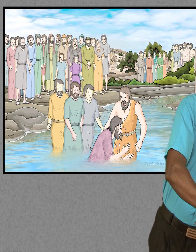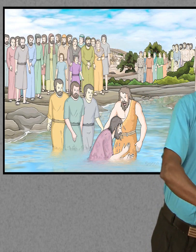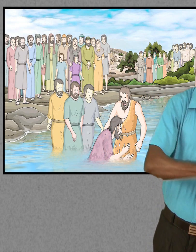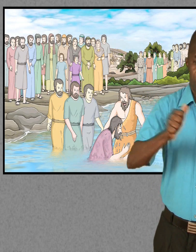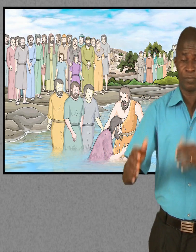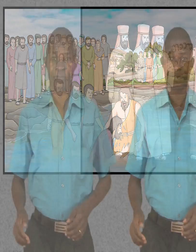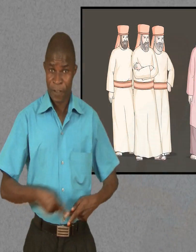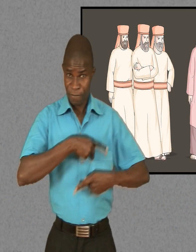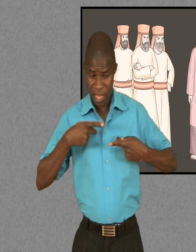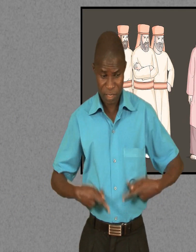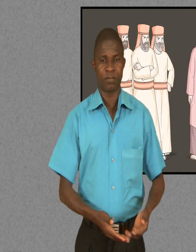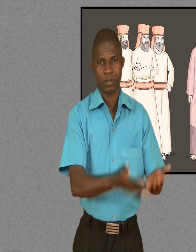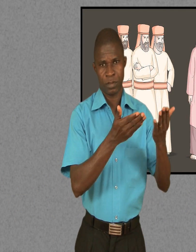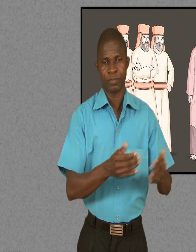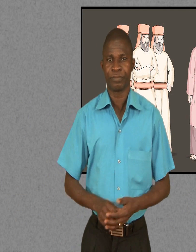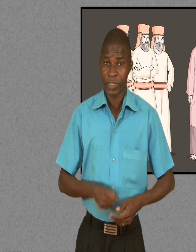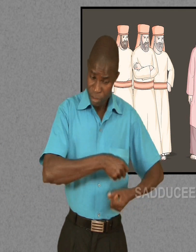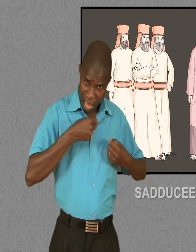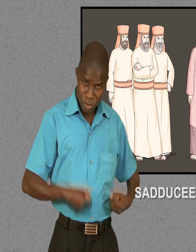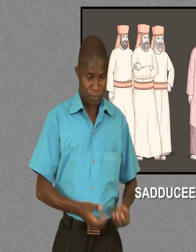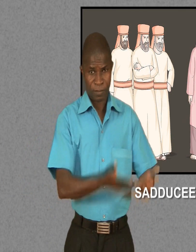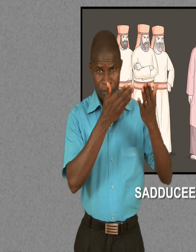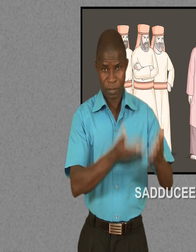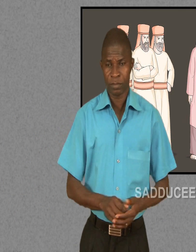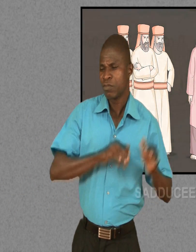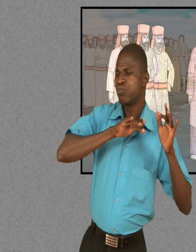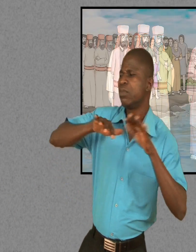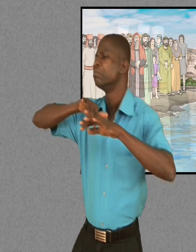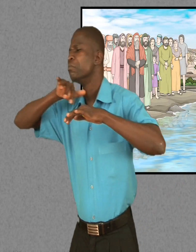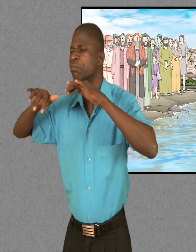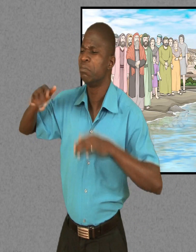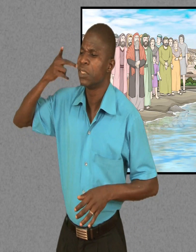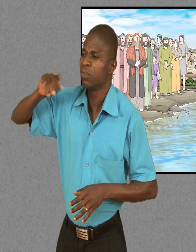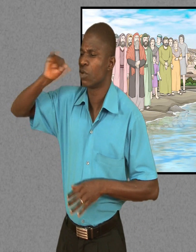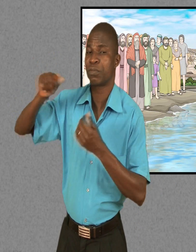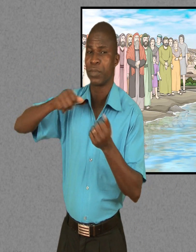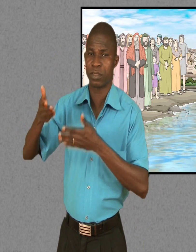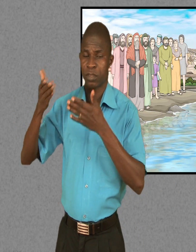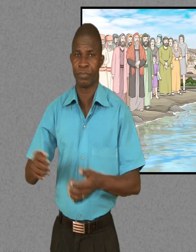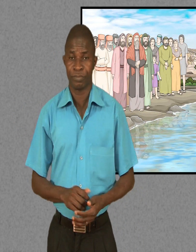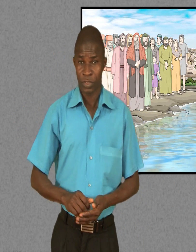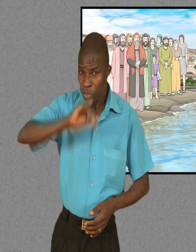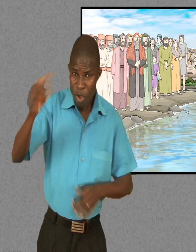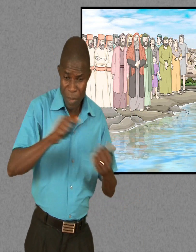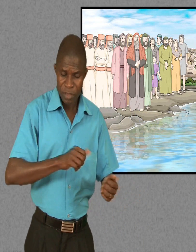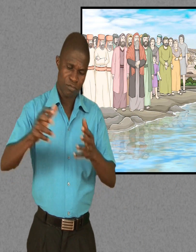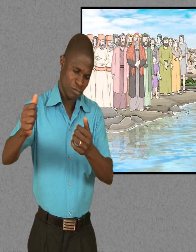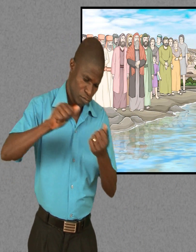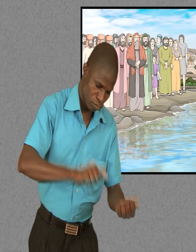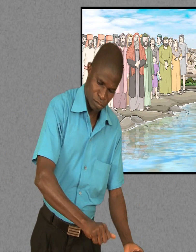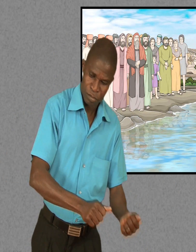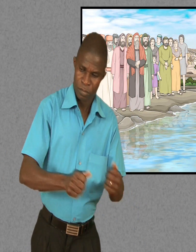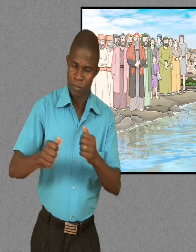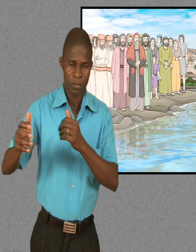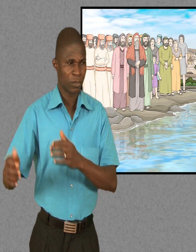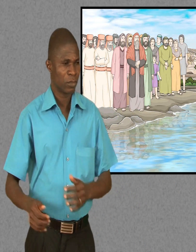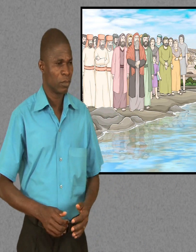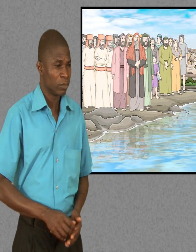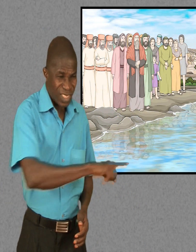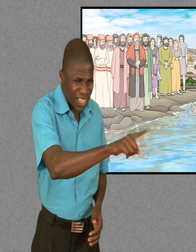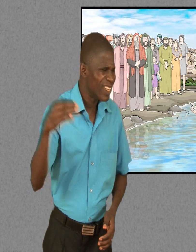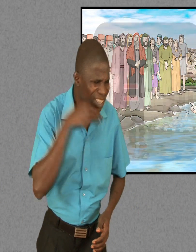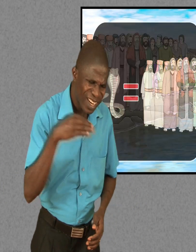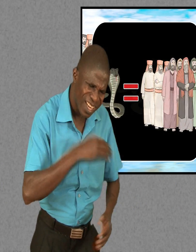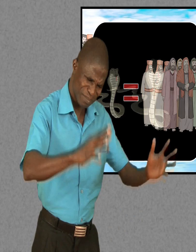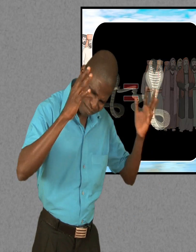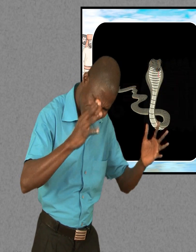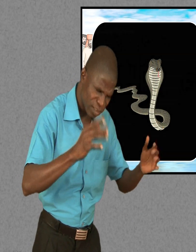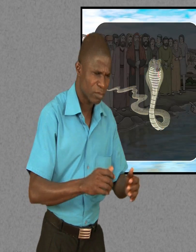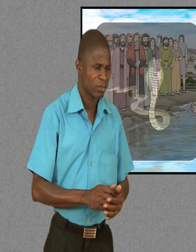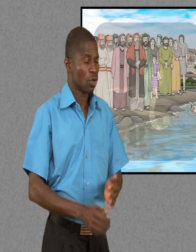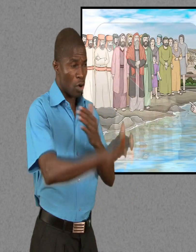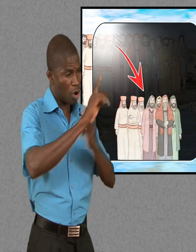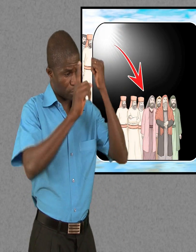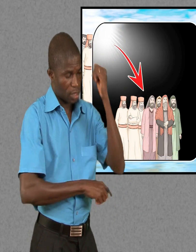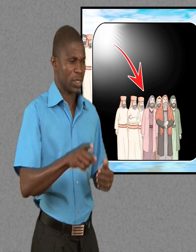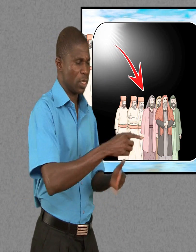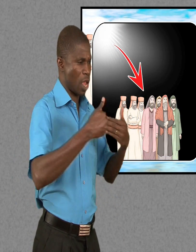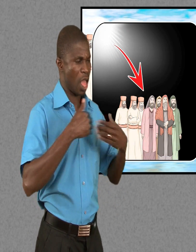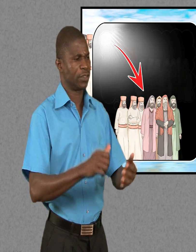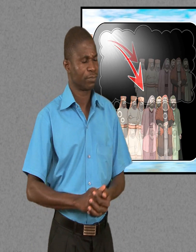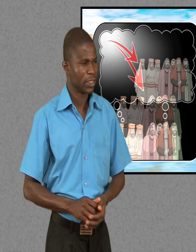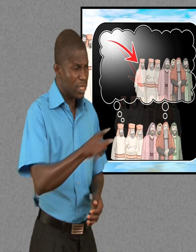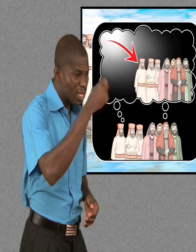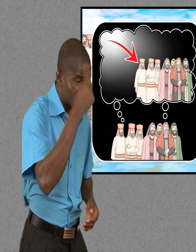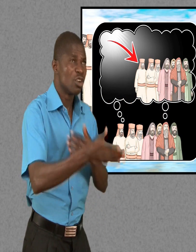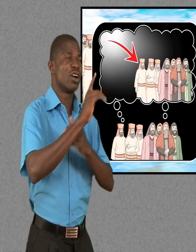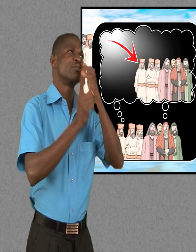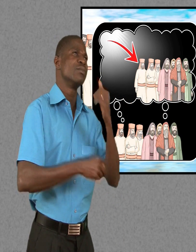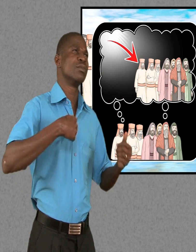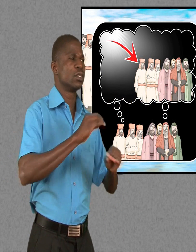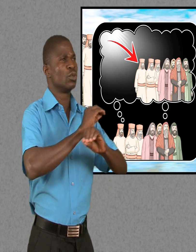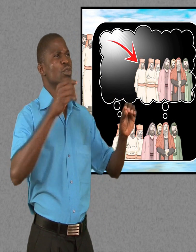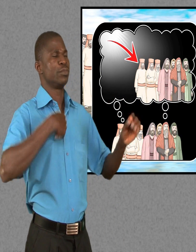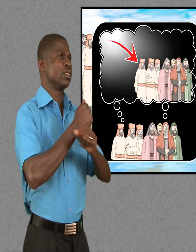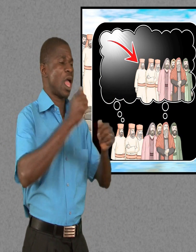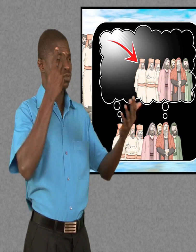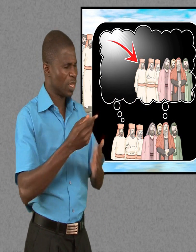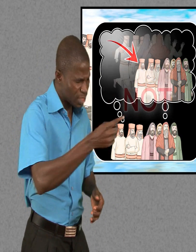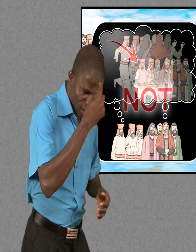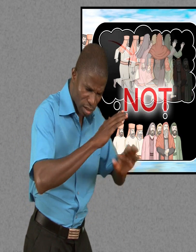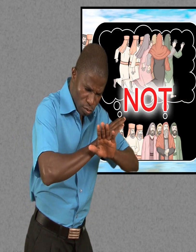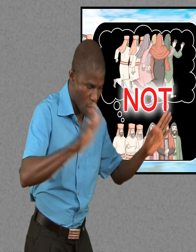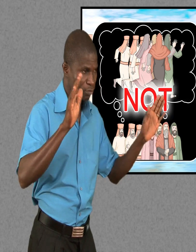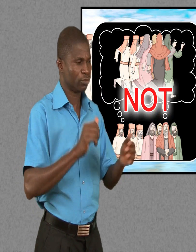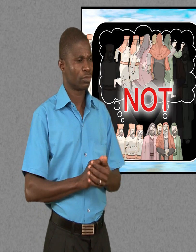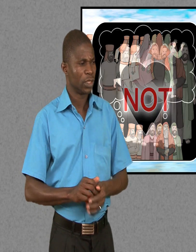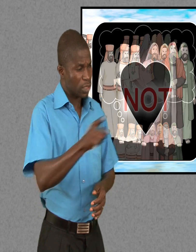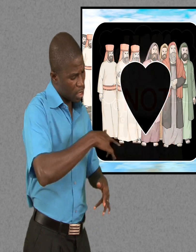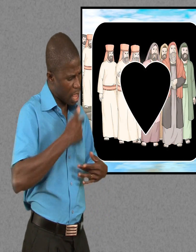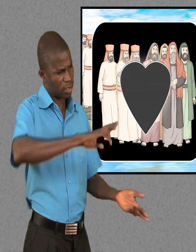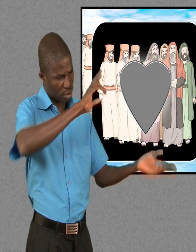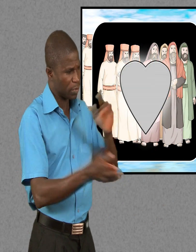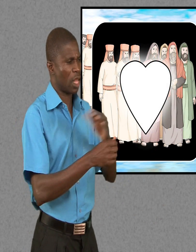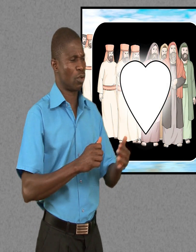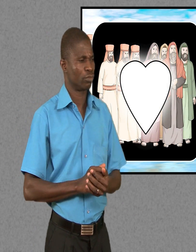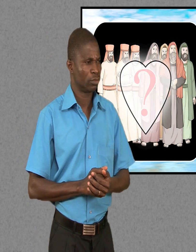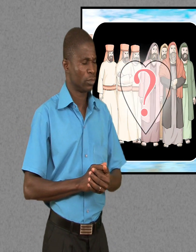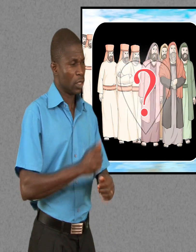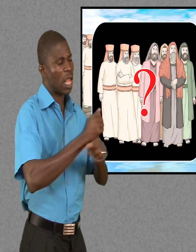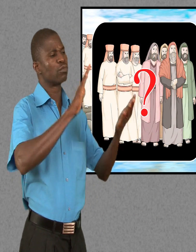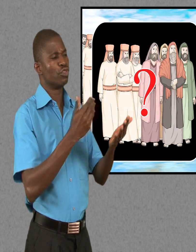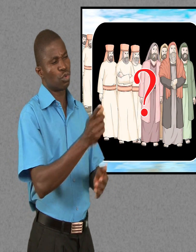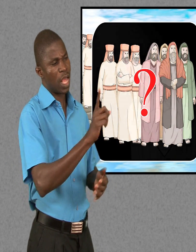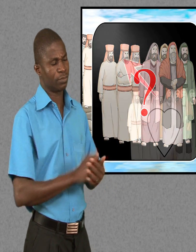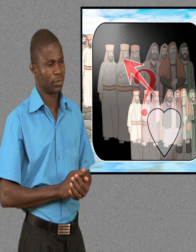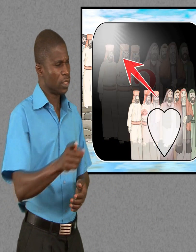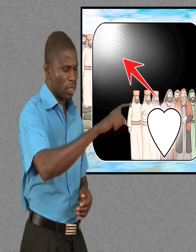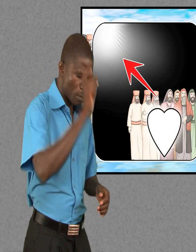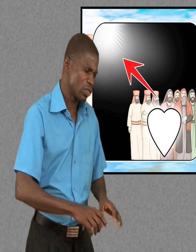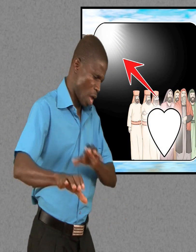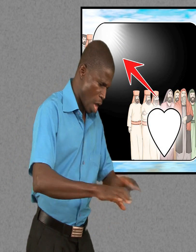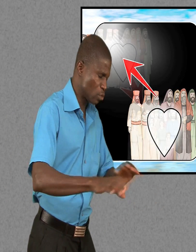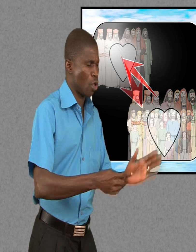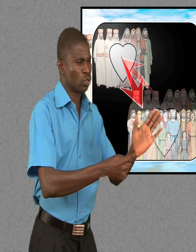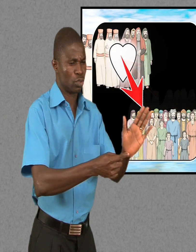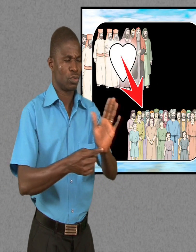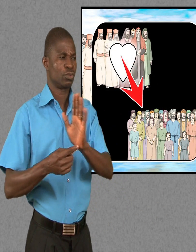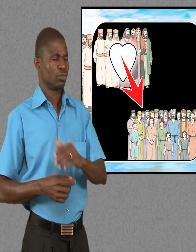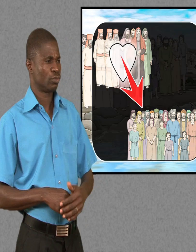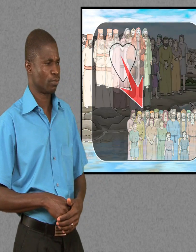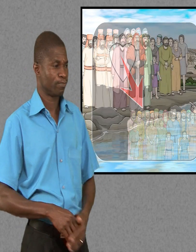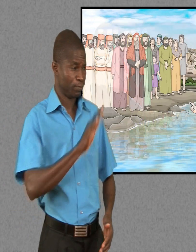But when John saw many of the Pharisees and Sadducees coming to his place of baptism, he said to them, “You brood of vipers, who warned you to flee from the coming wrath?